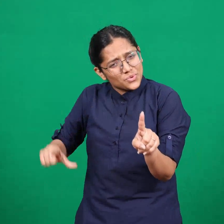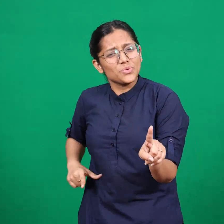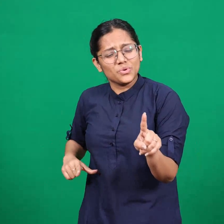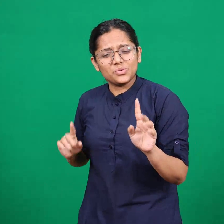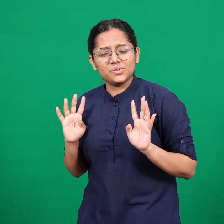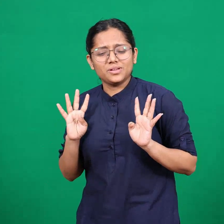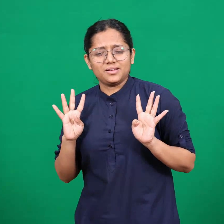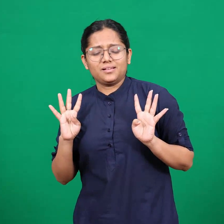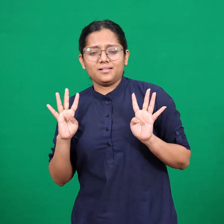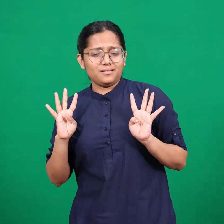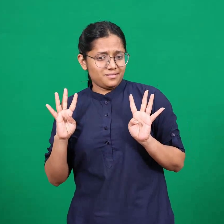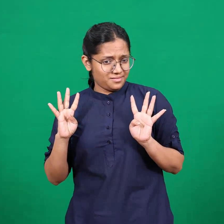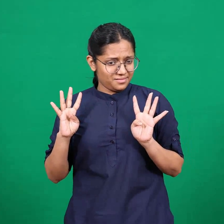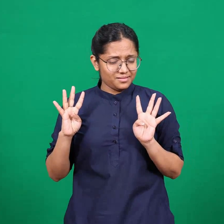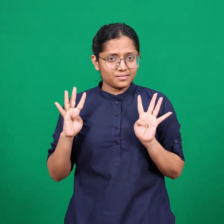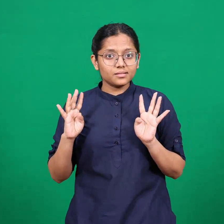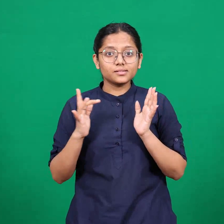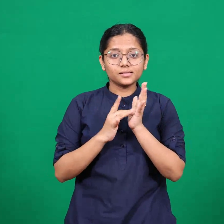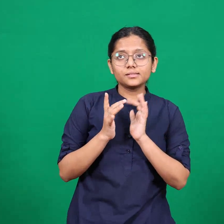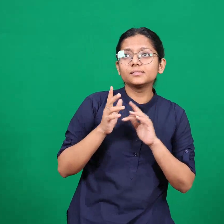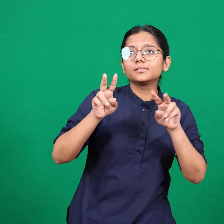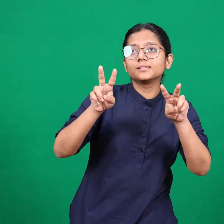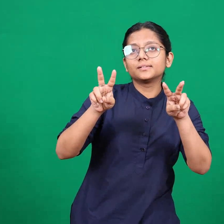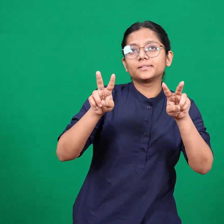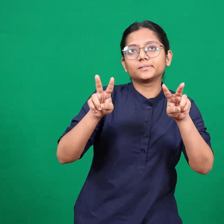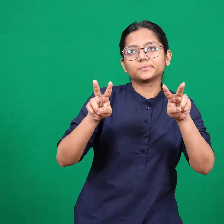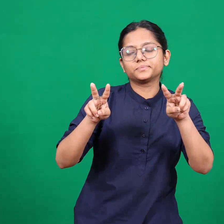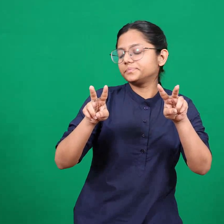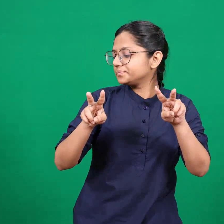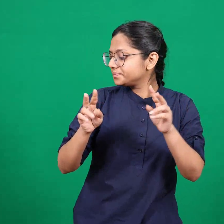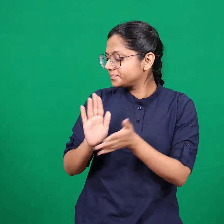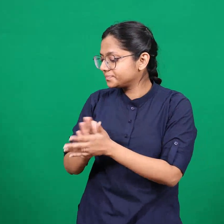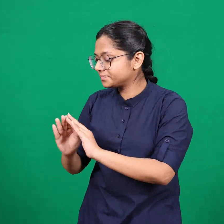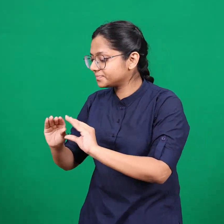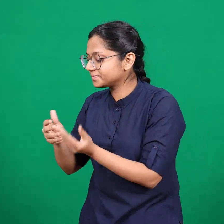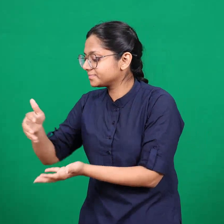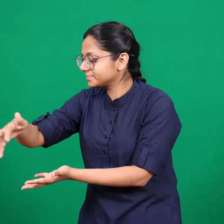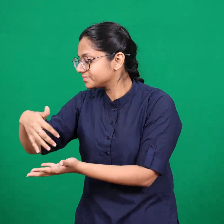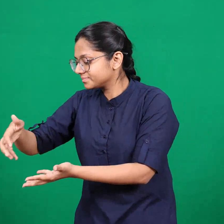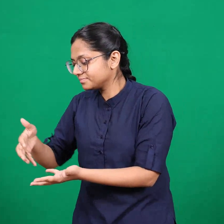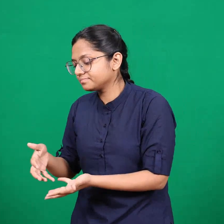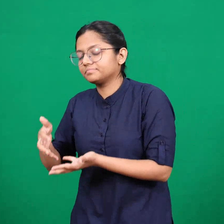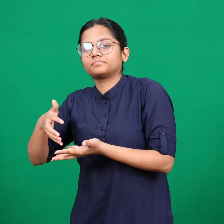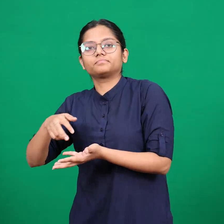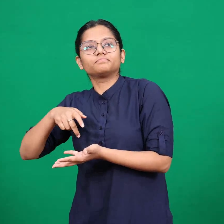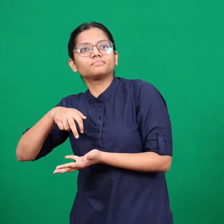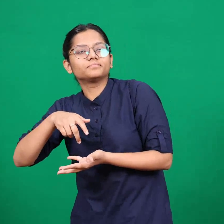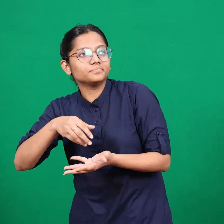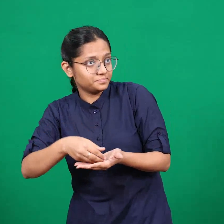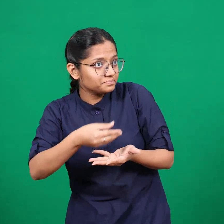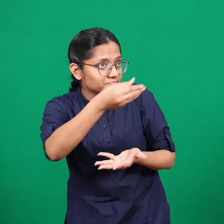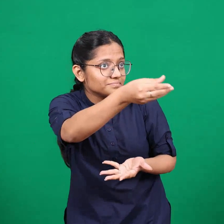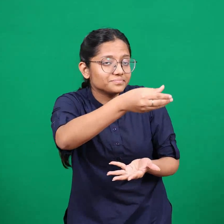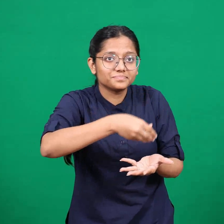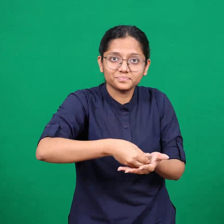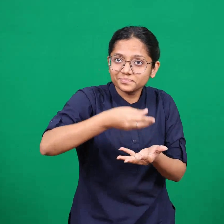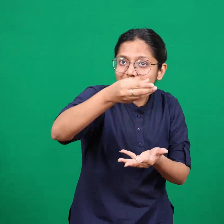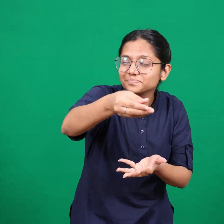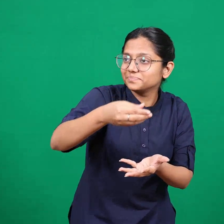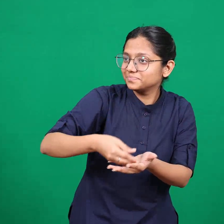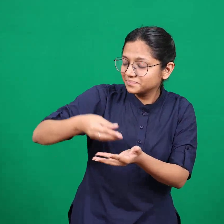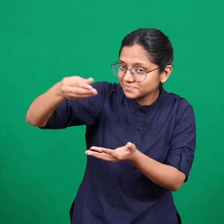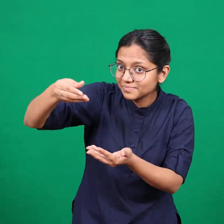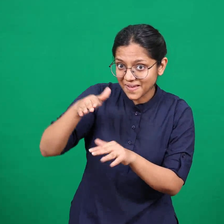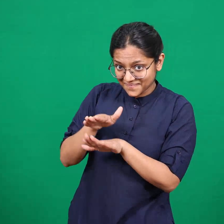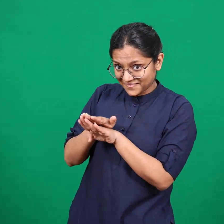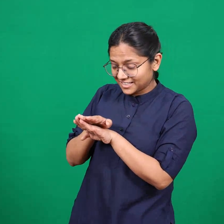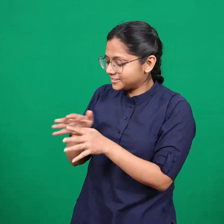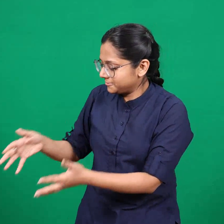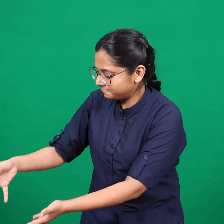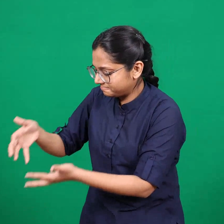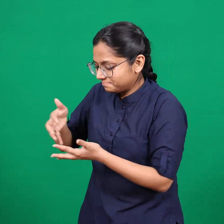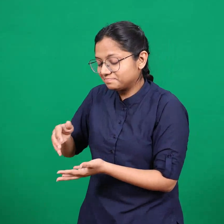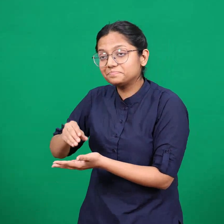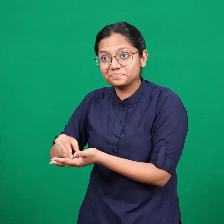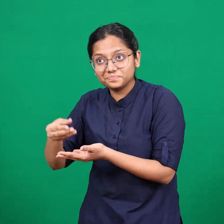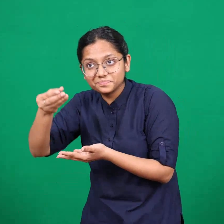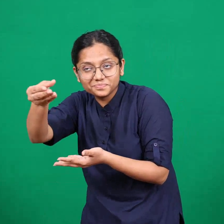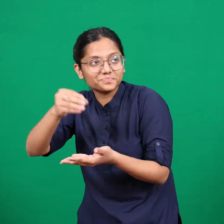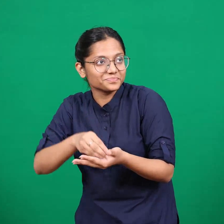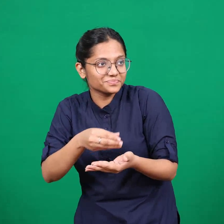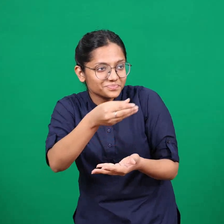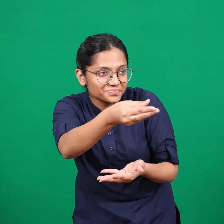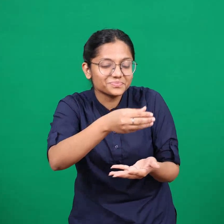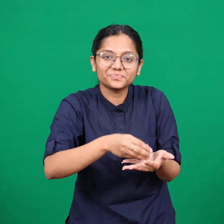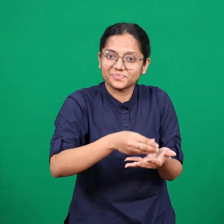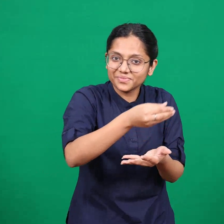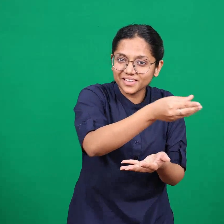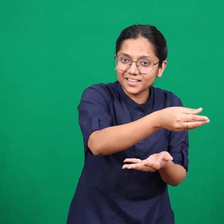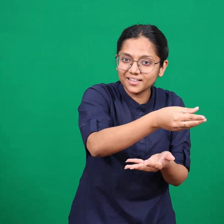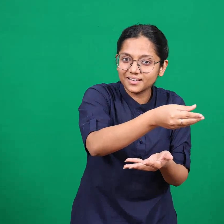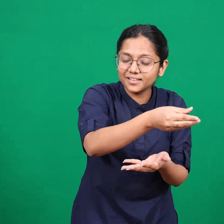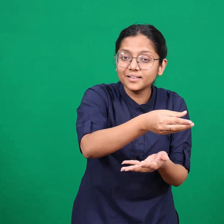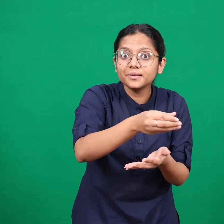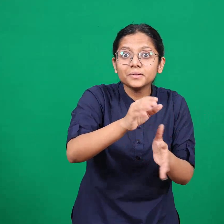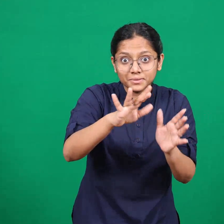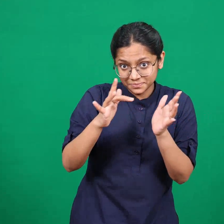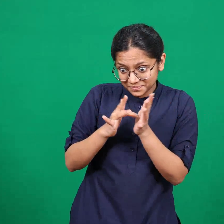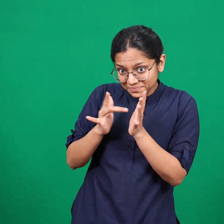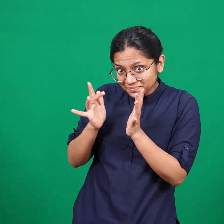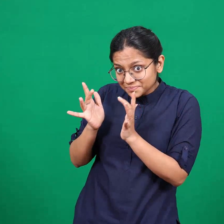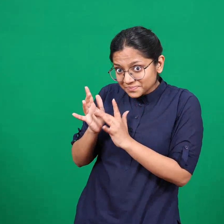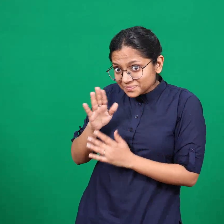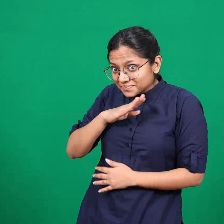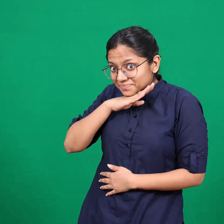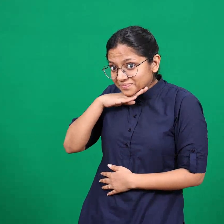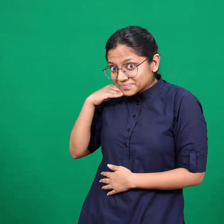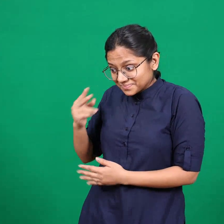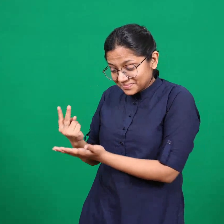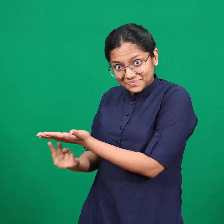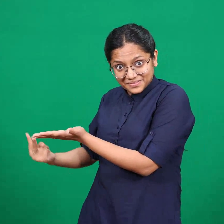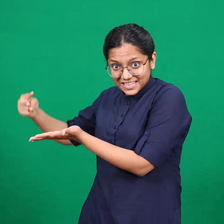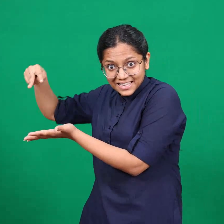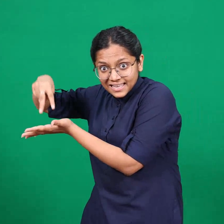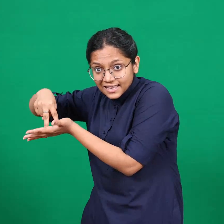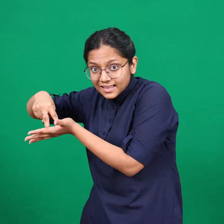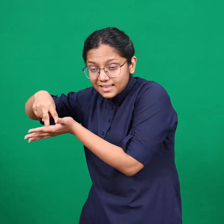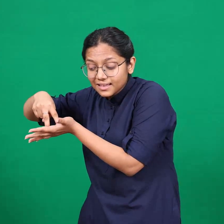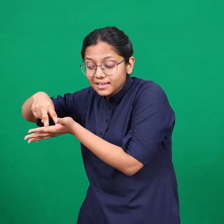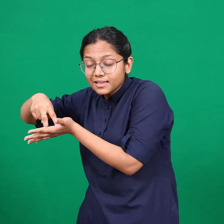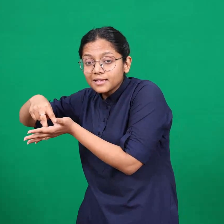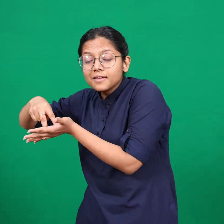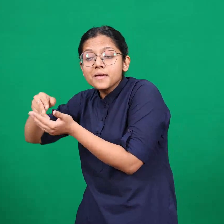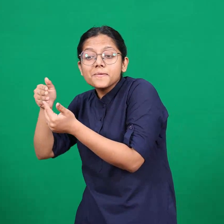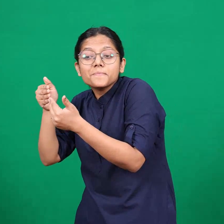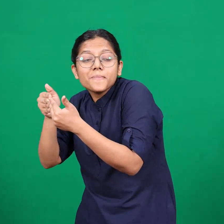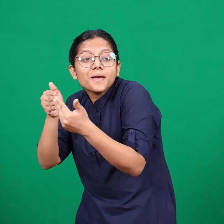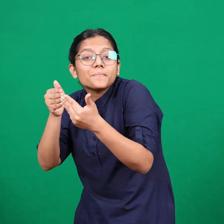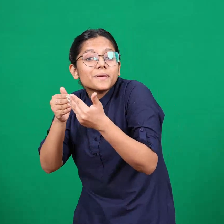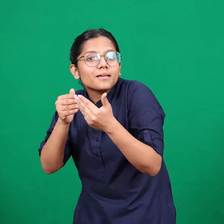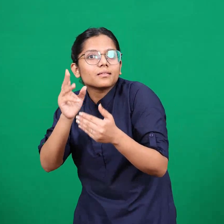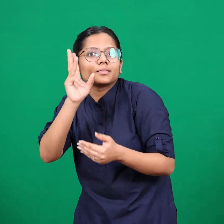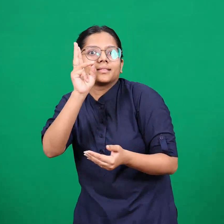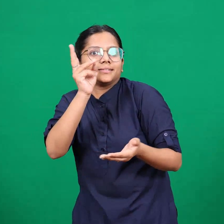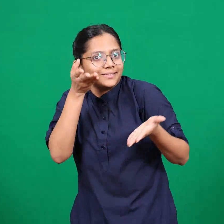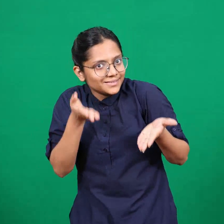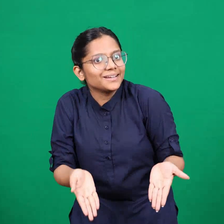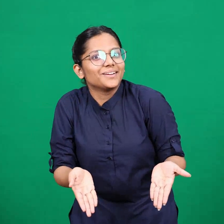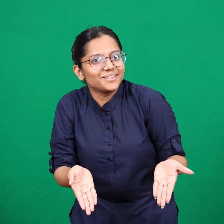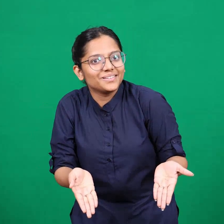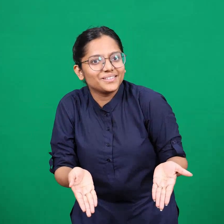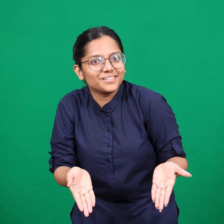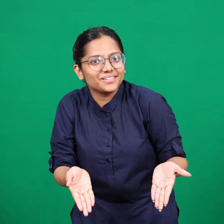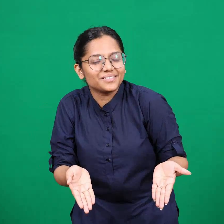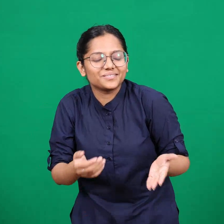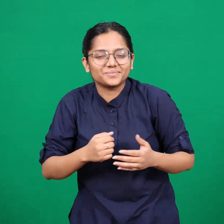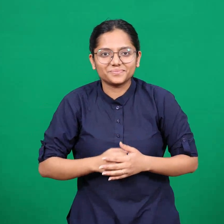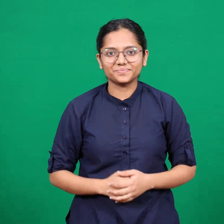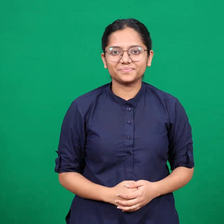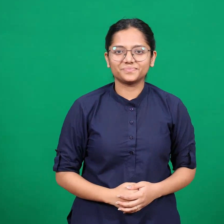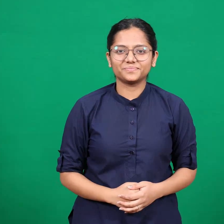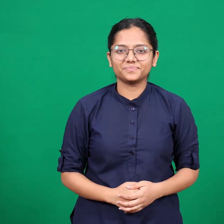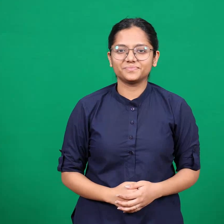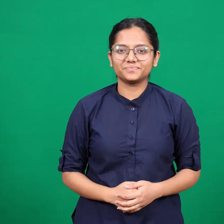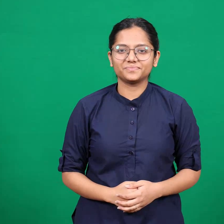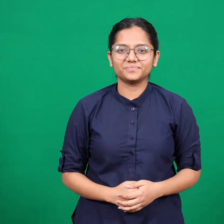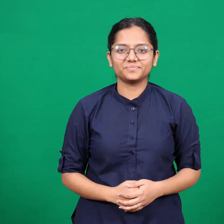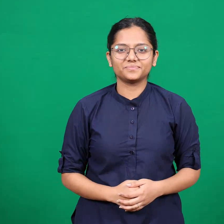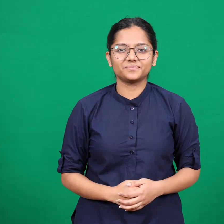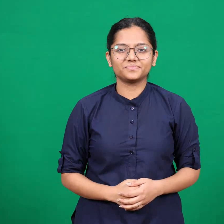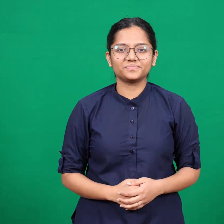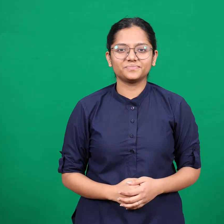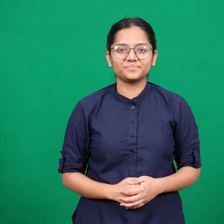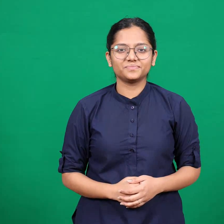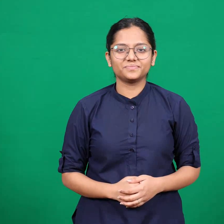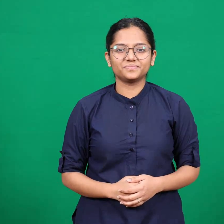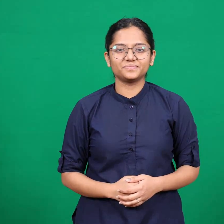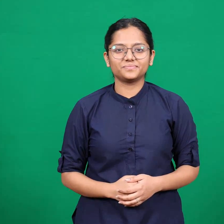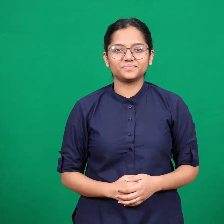Jesus came and took the bread and gave it to them, and He did the same with the fish. This was now the third time that Jesus appeared to the disciples after He was raised from the dead.